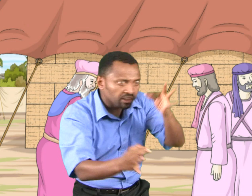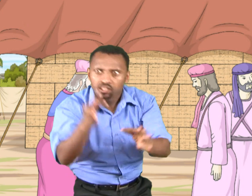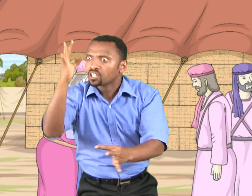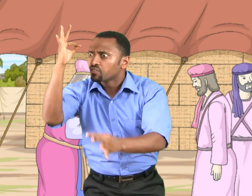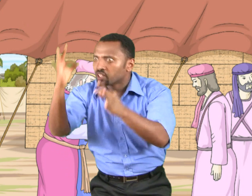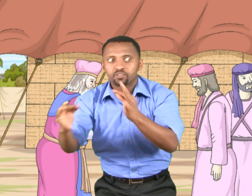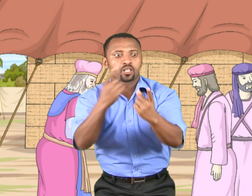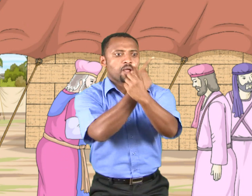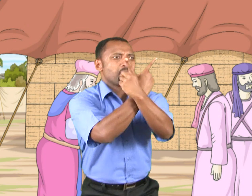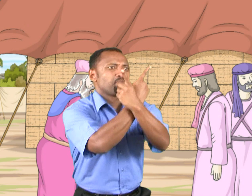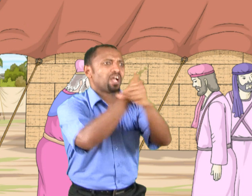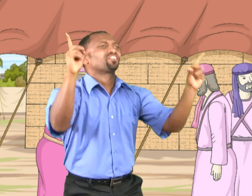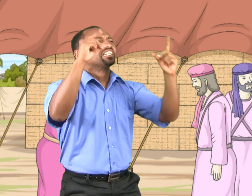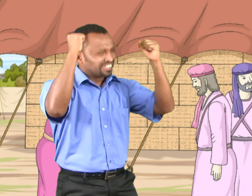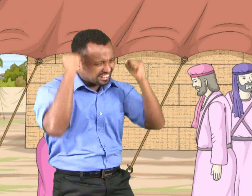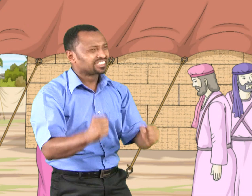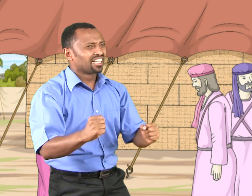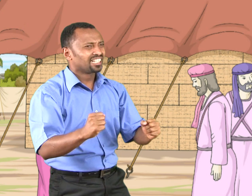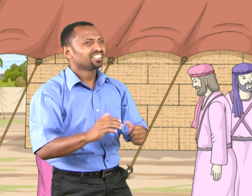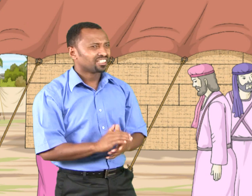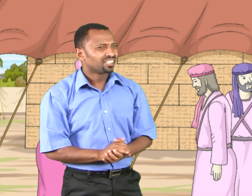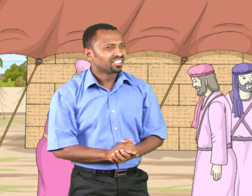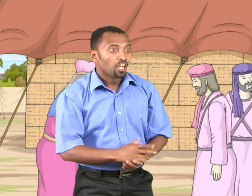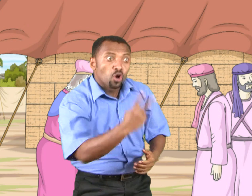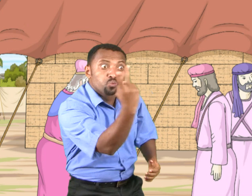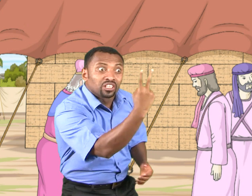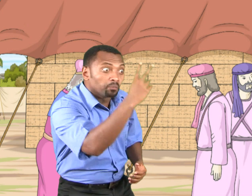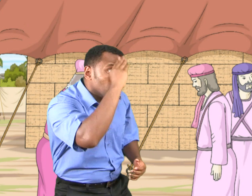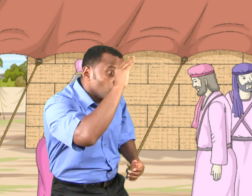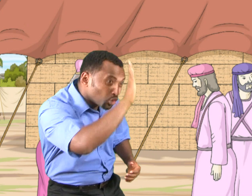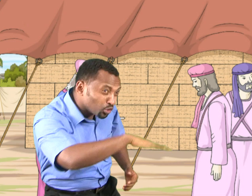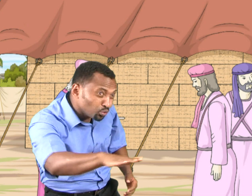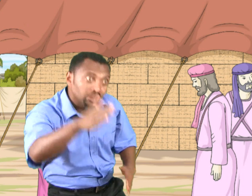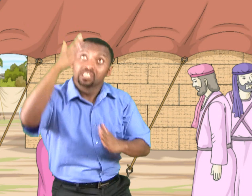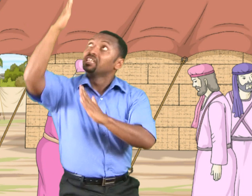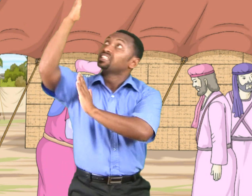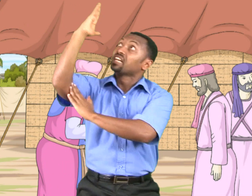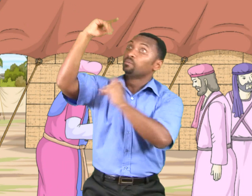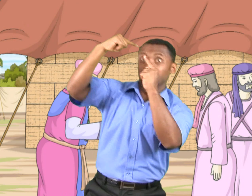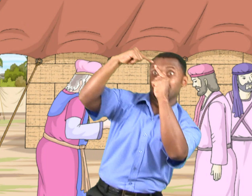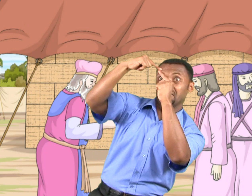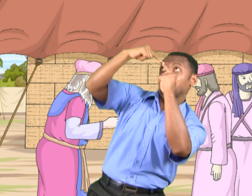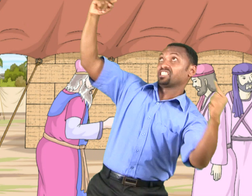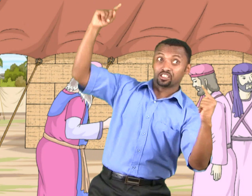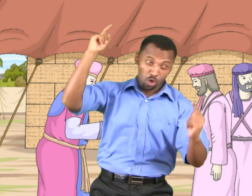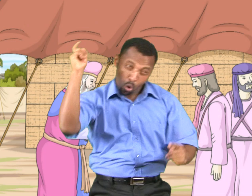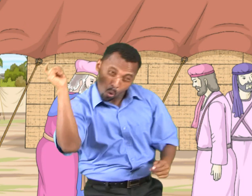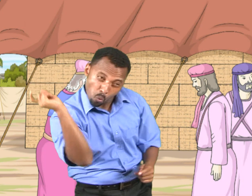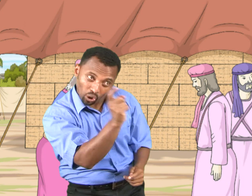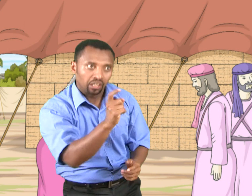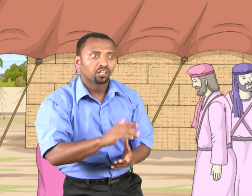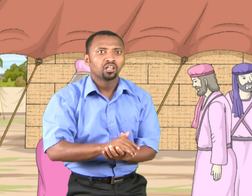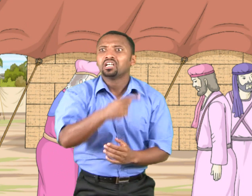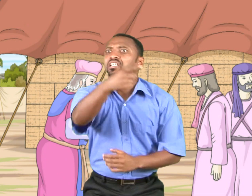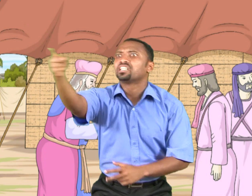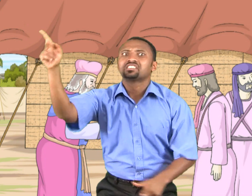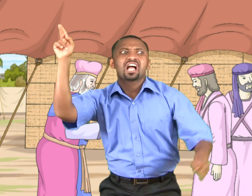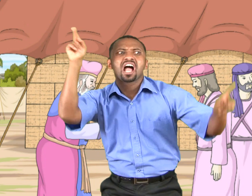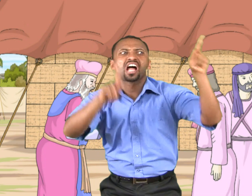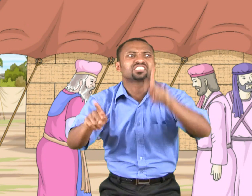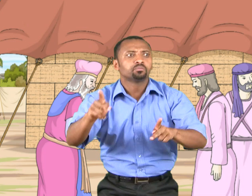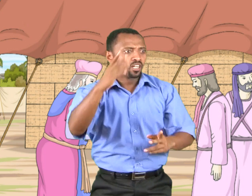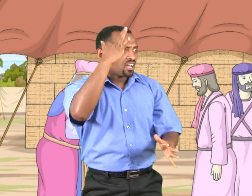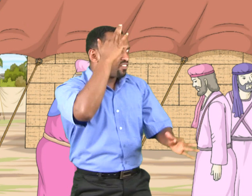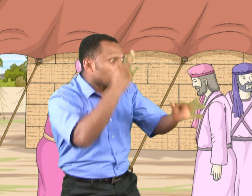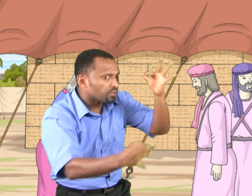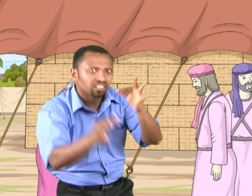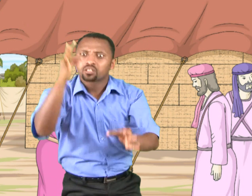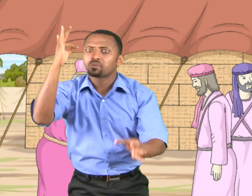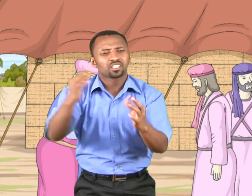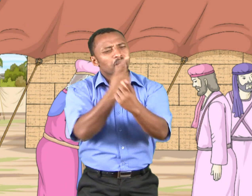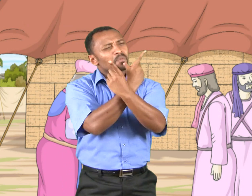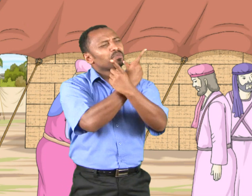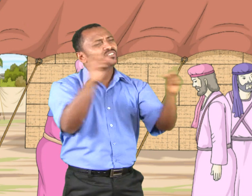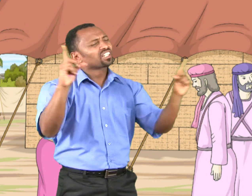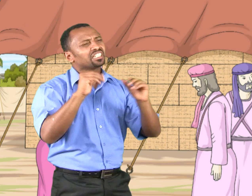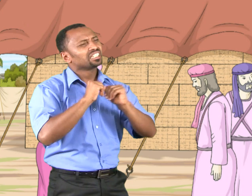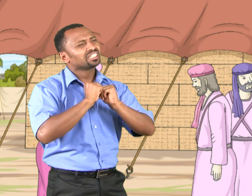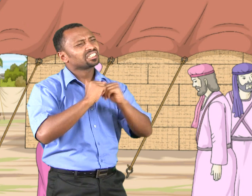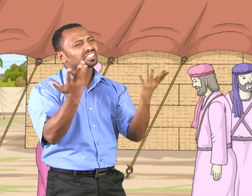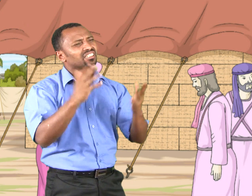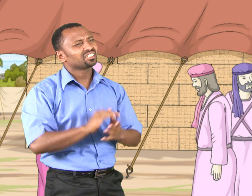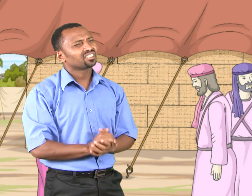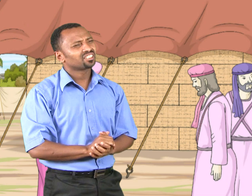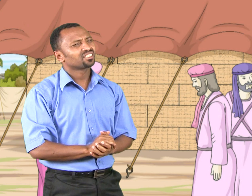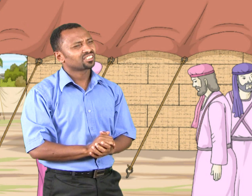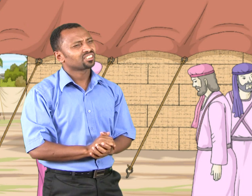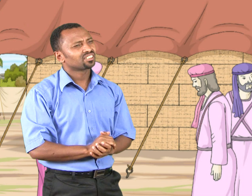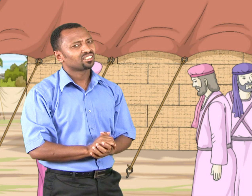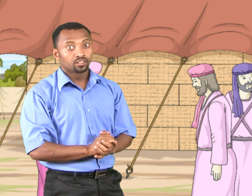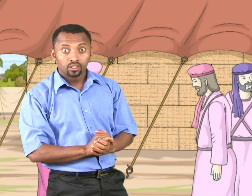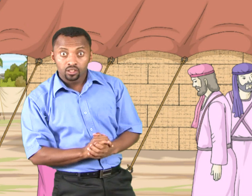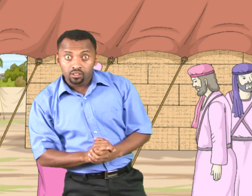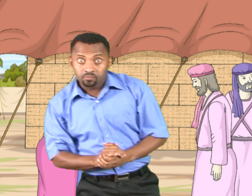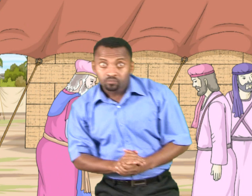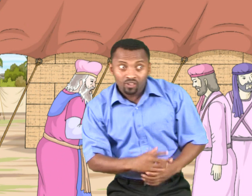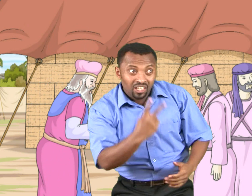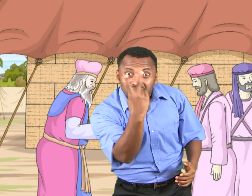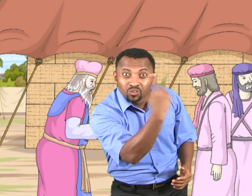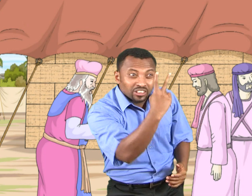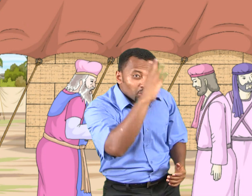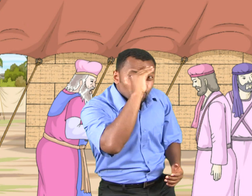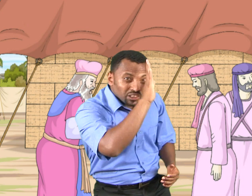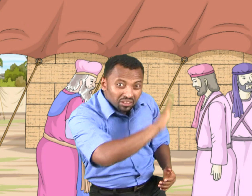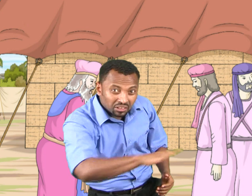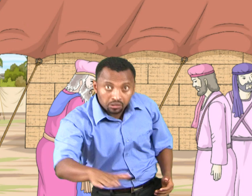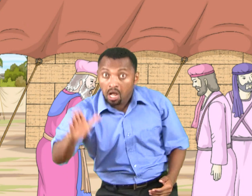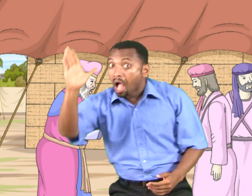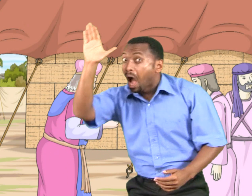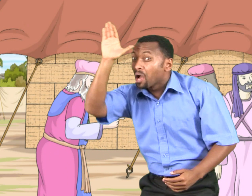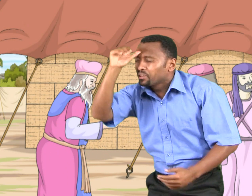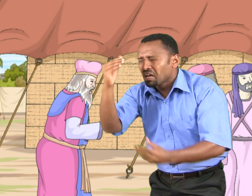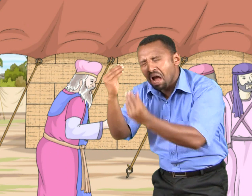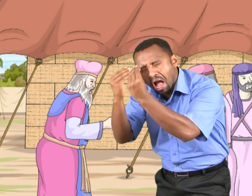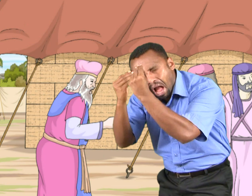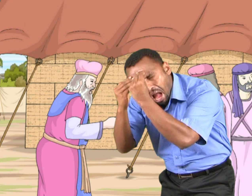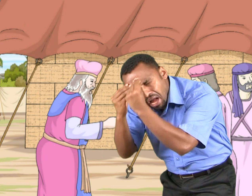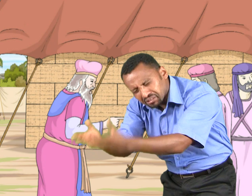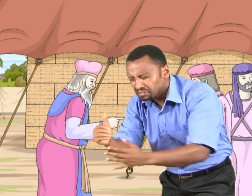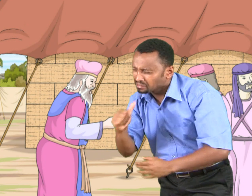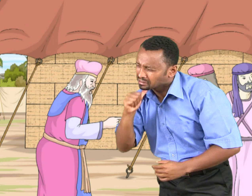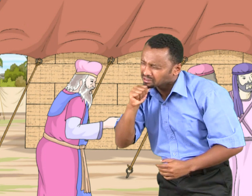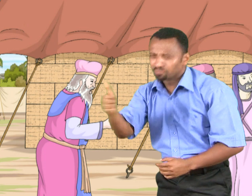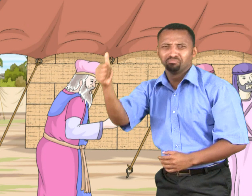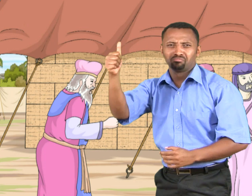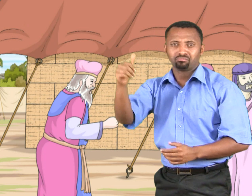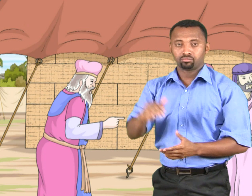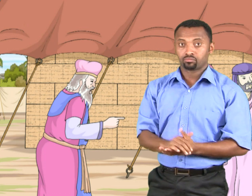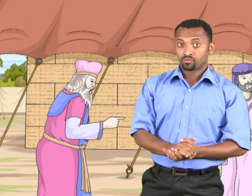but if a man sins against the LORD, who can intercede for him?”